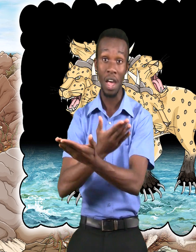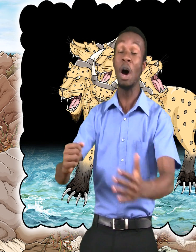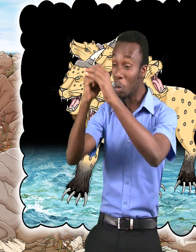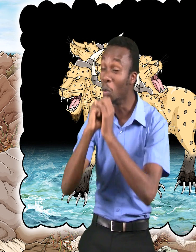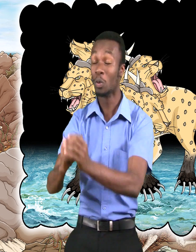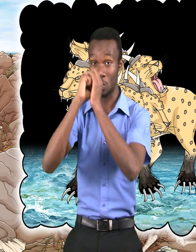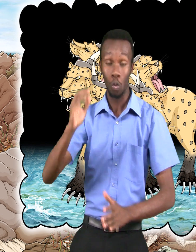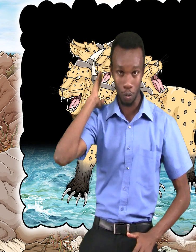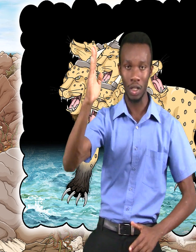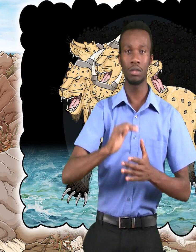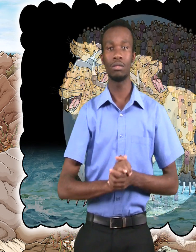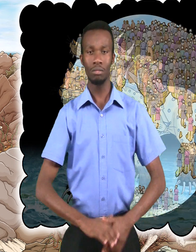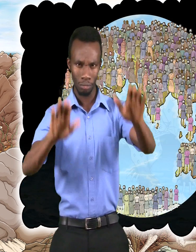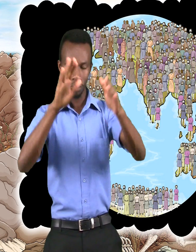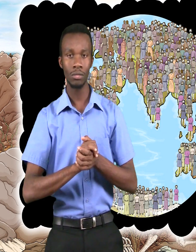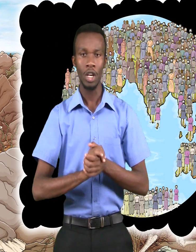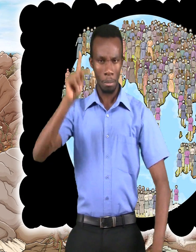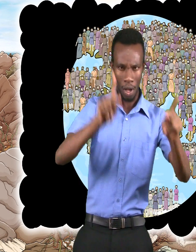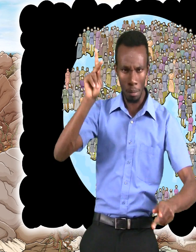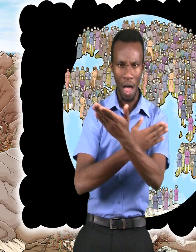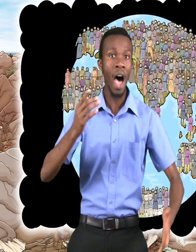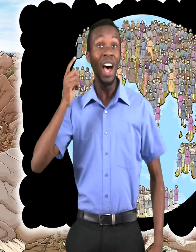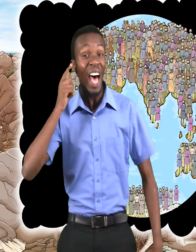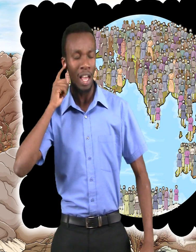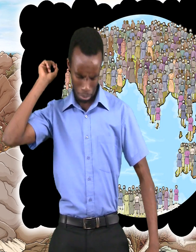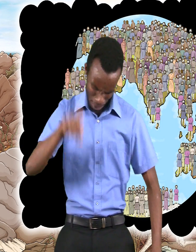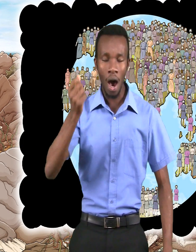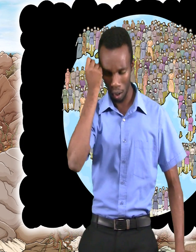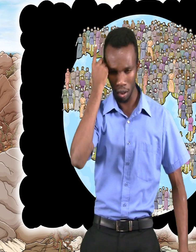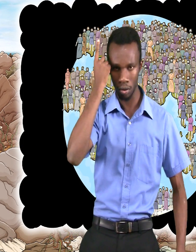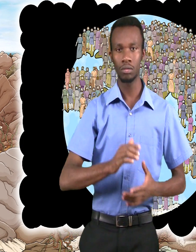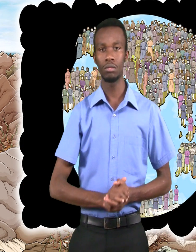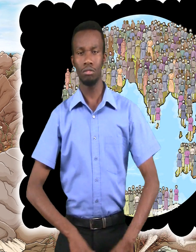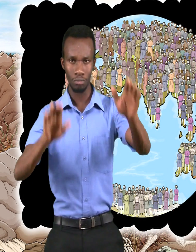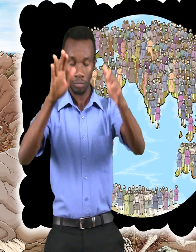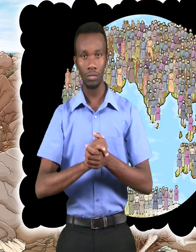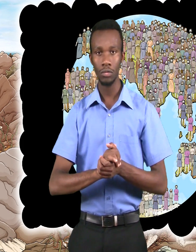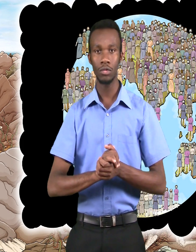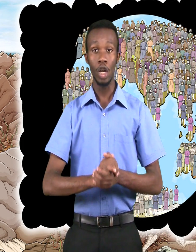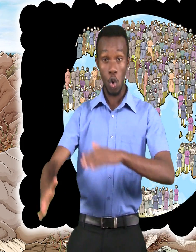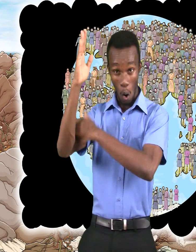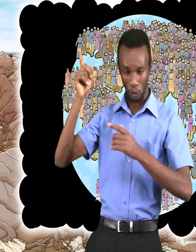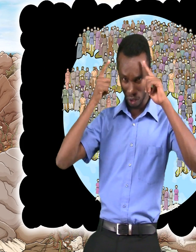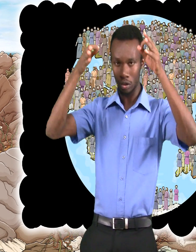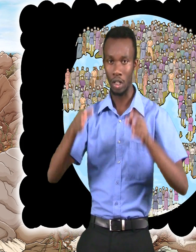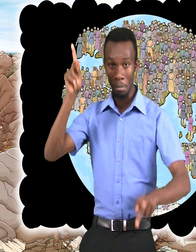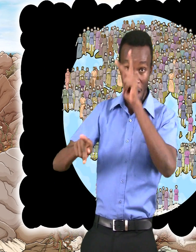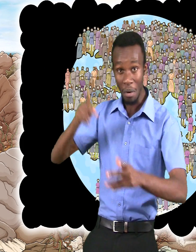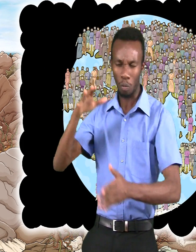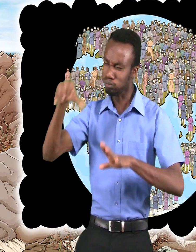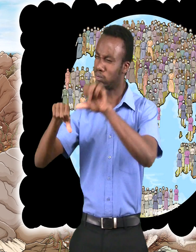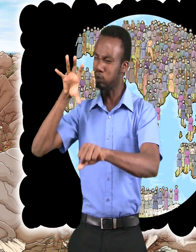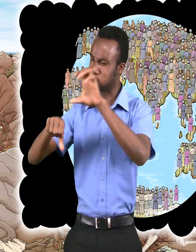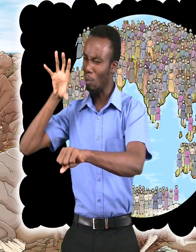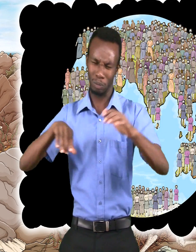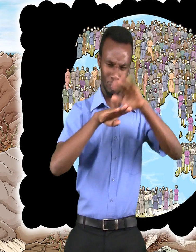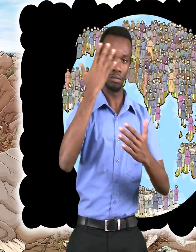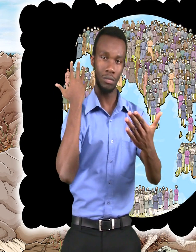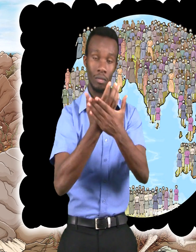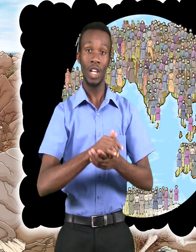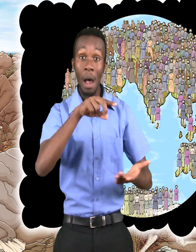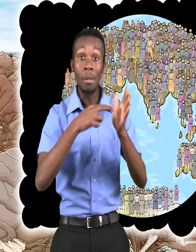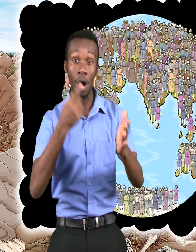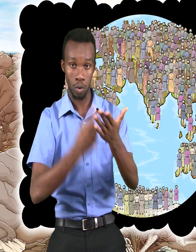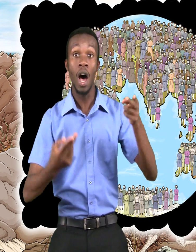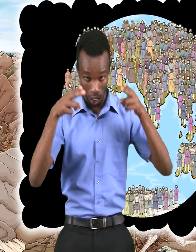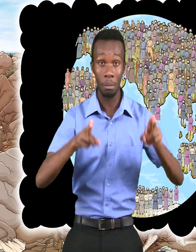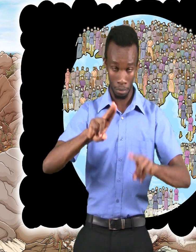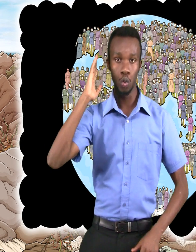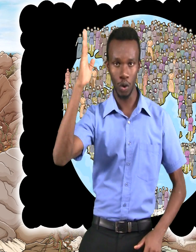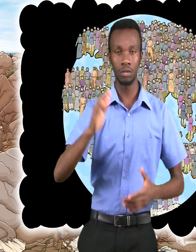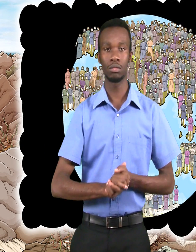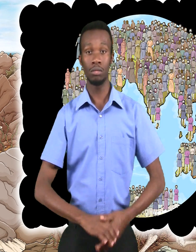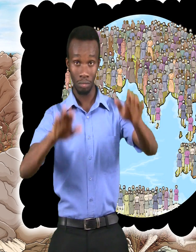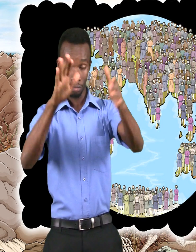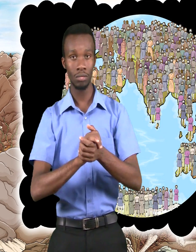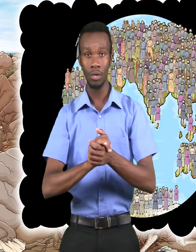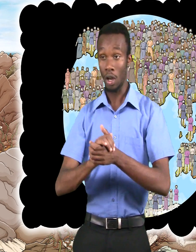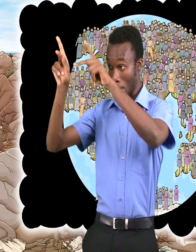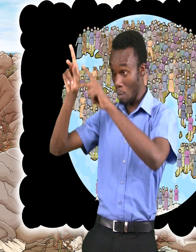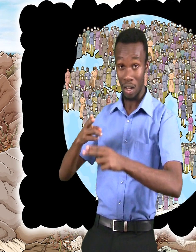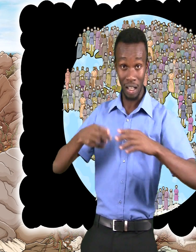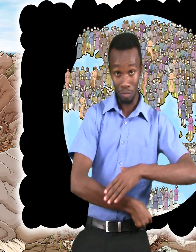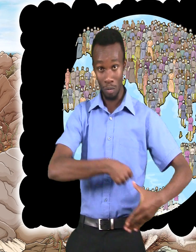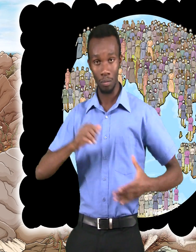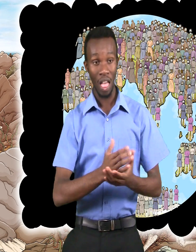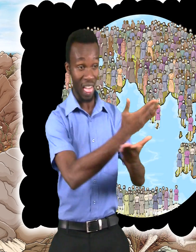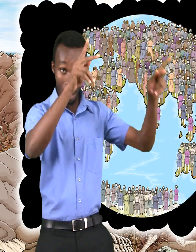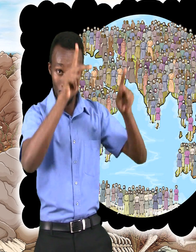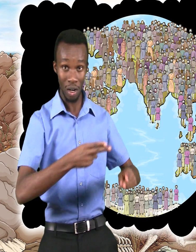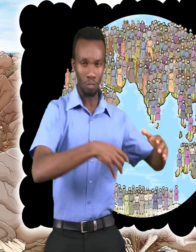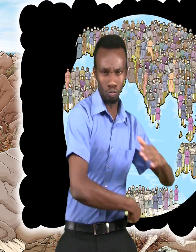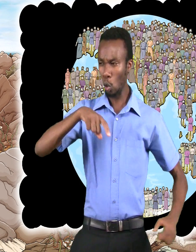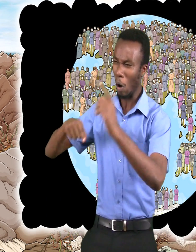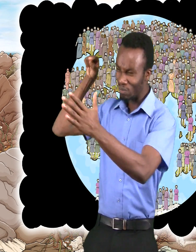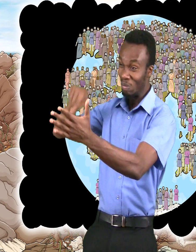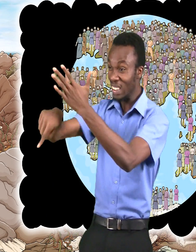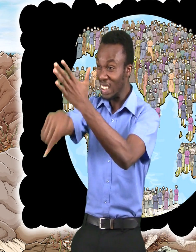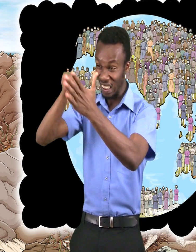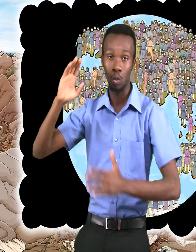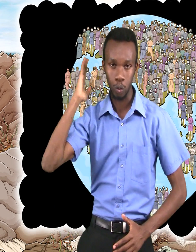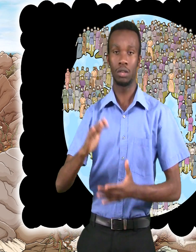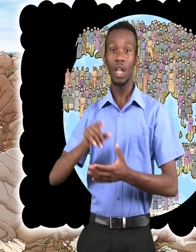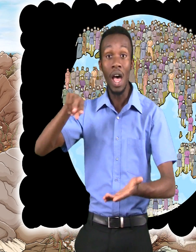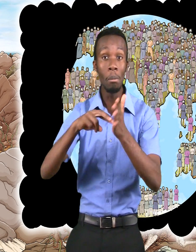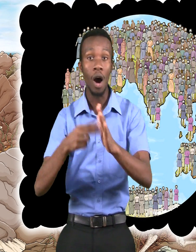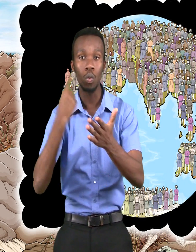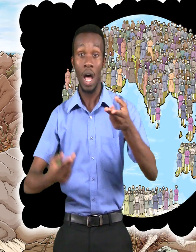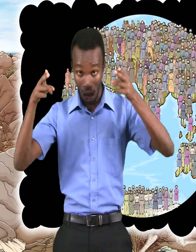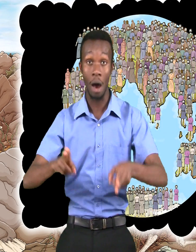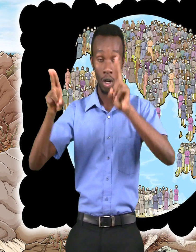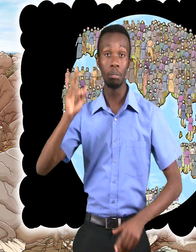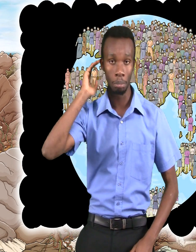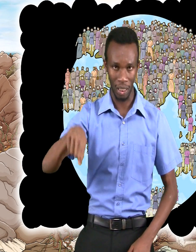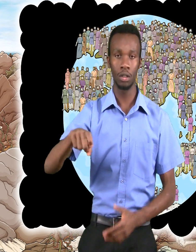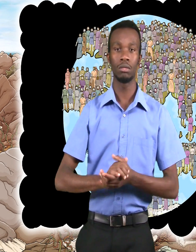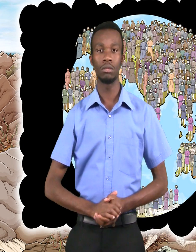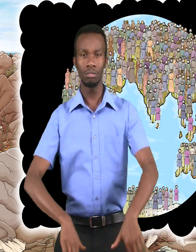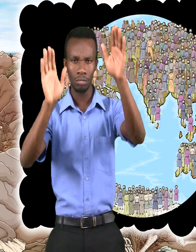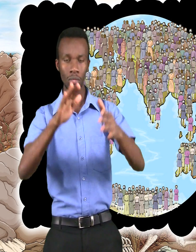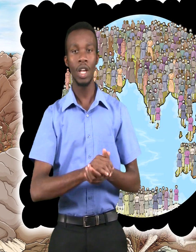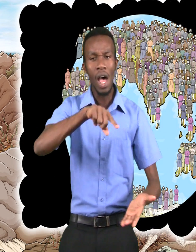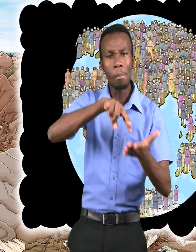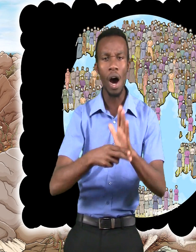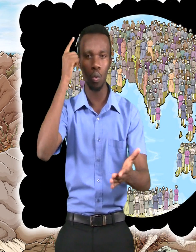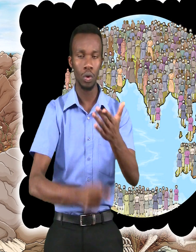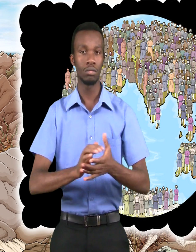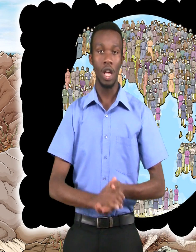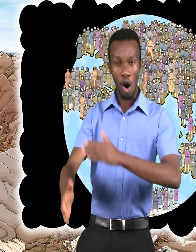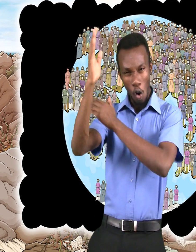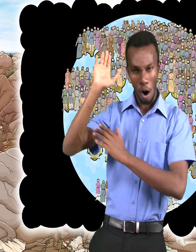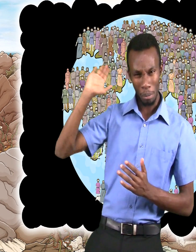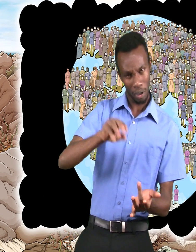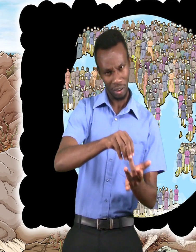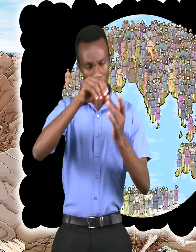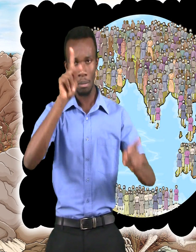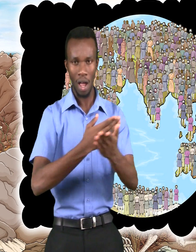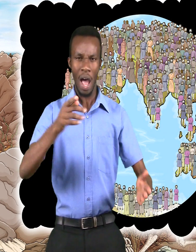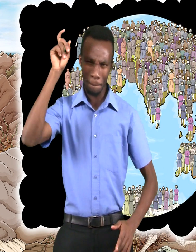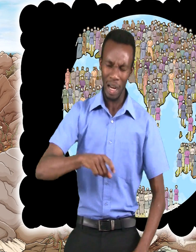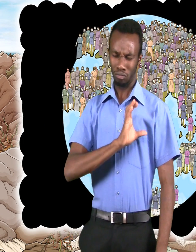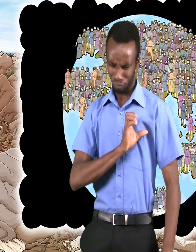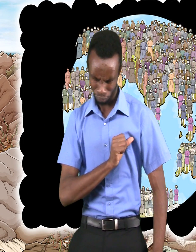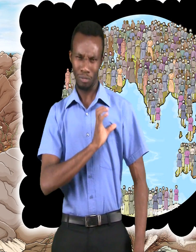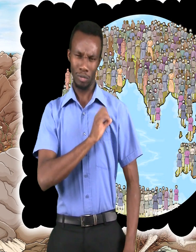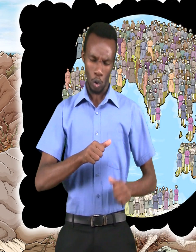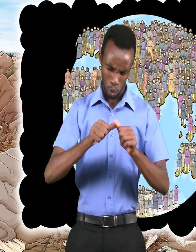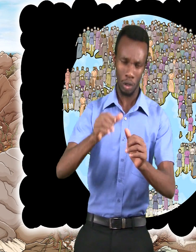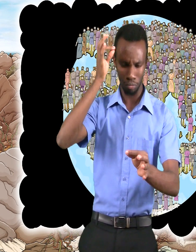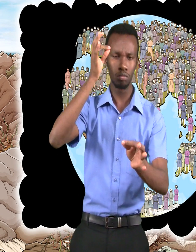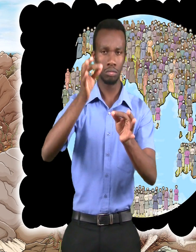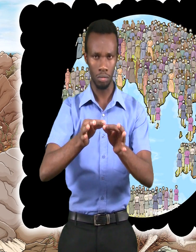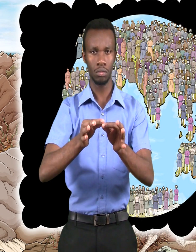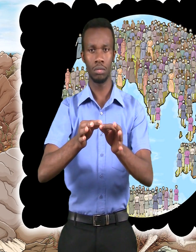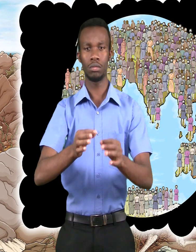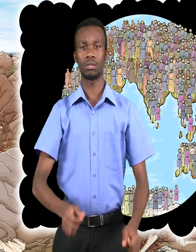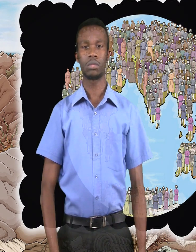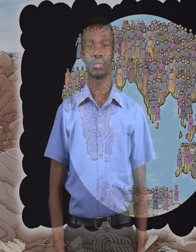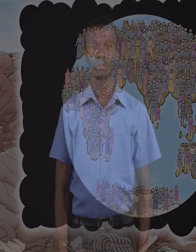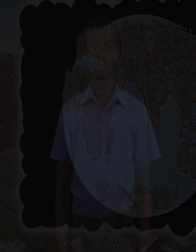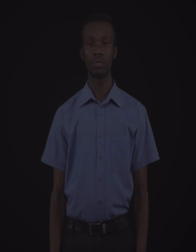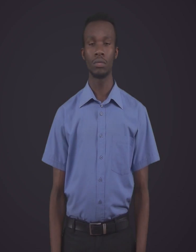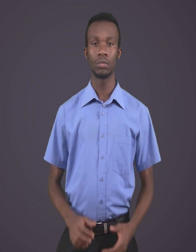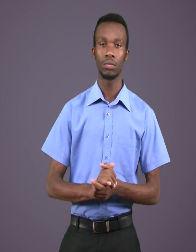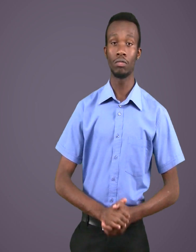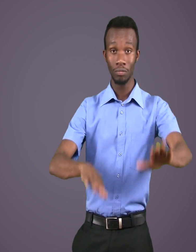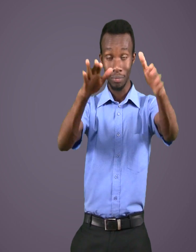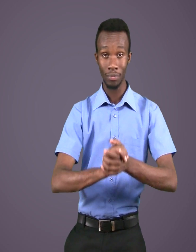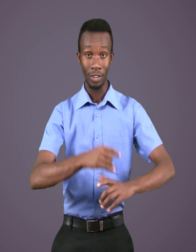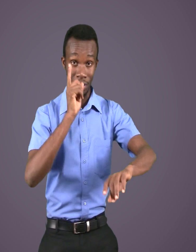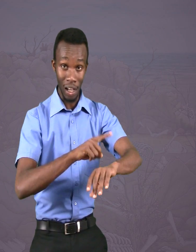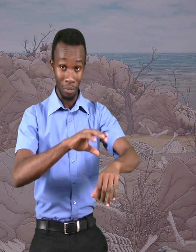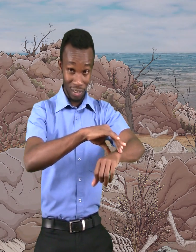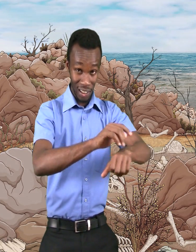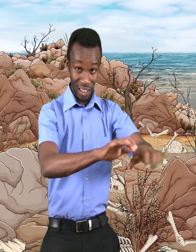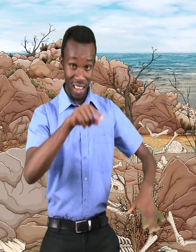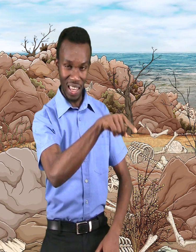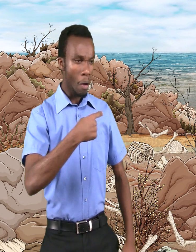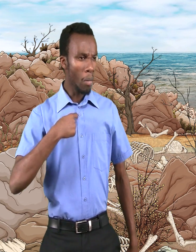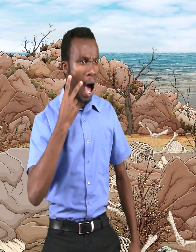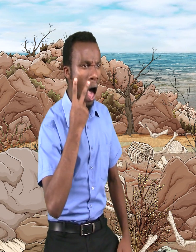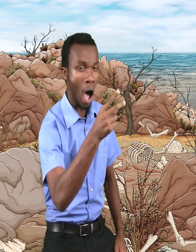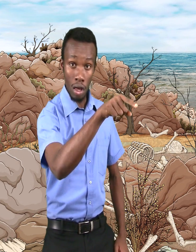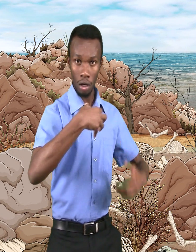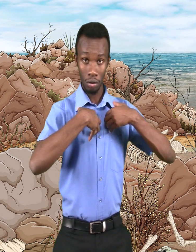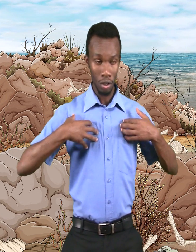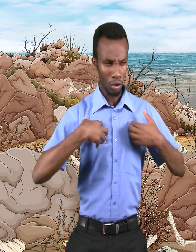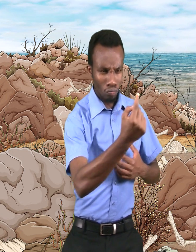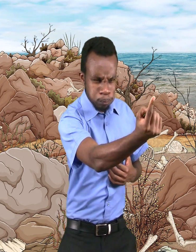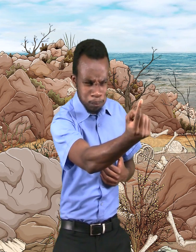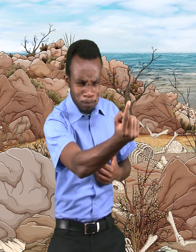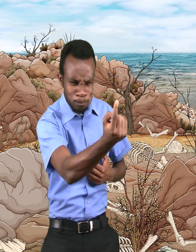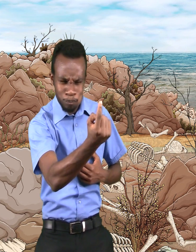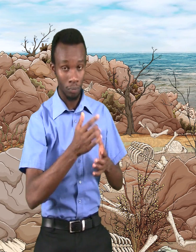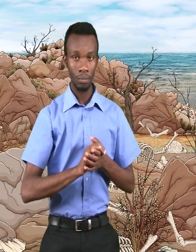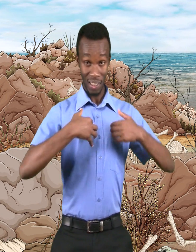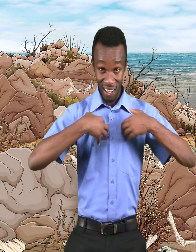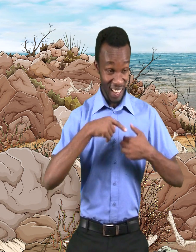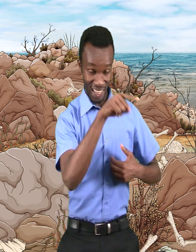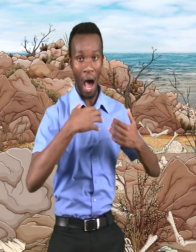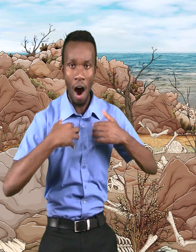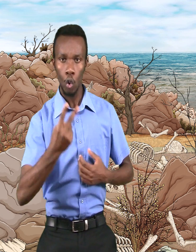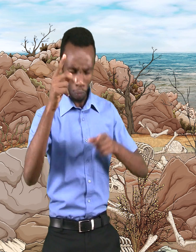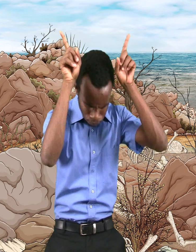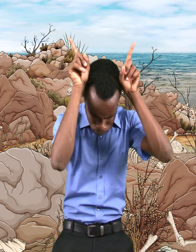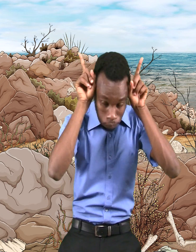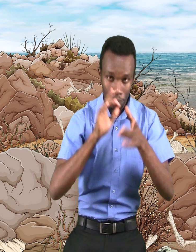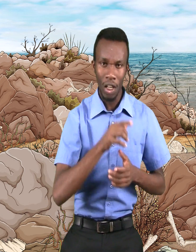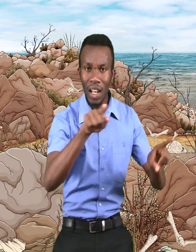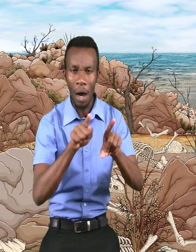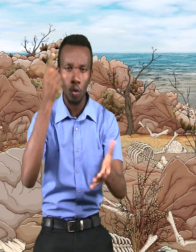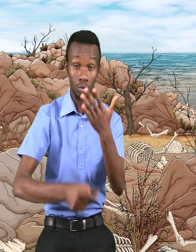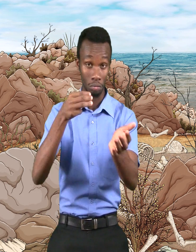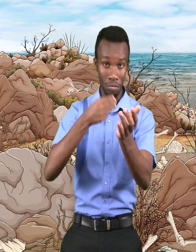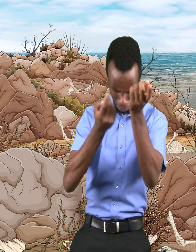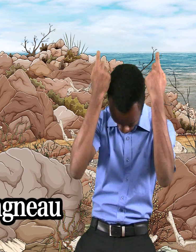He who has an ear, let him hear: “If anyone is destined for captivity, into captivity he will go; if anyone is to die by the sword, by the sword he must be killed.” Here is a call for the perseverance and faith of the saints.